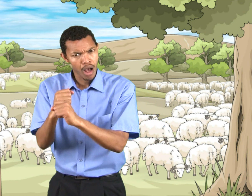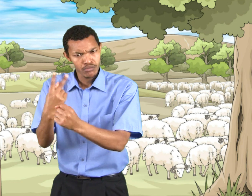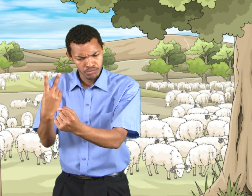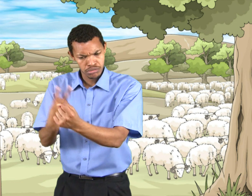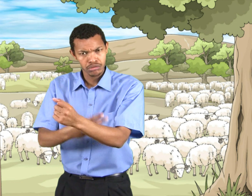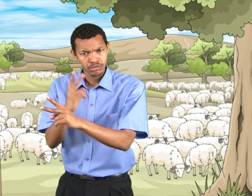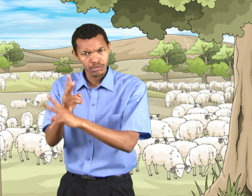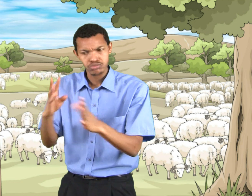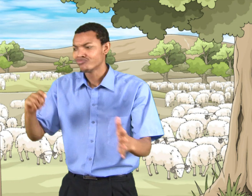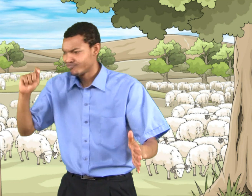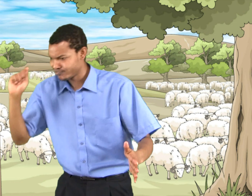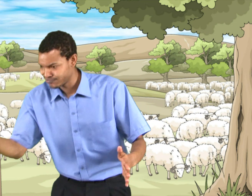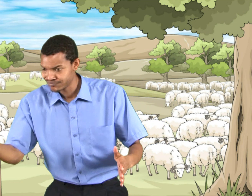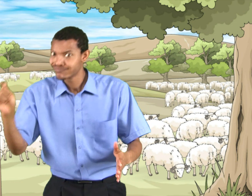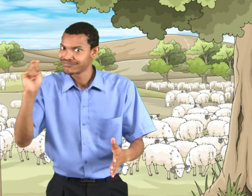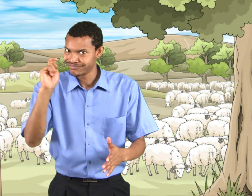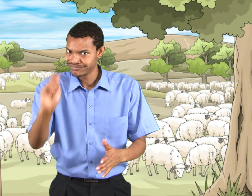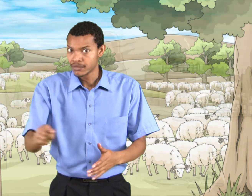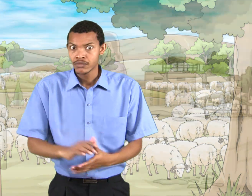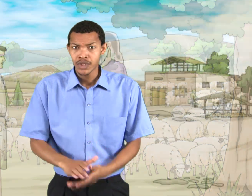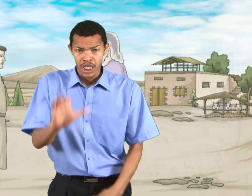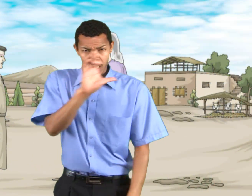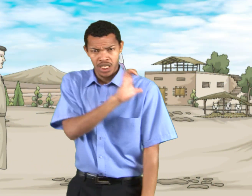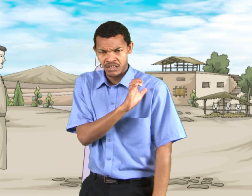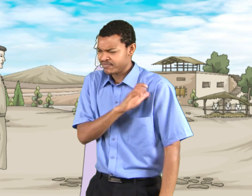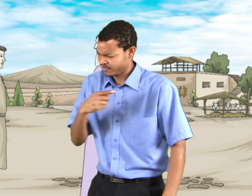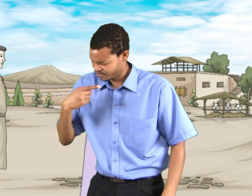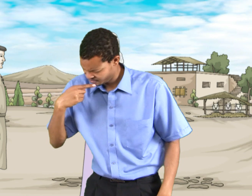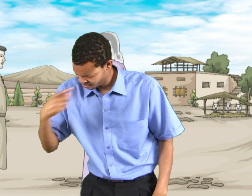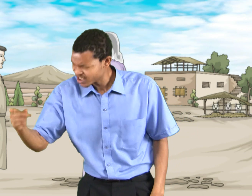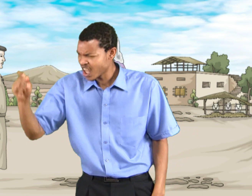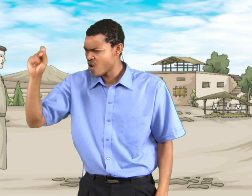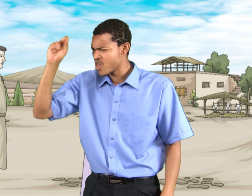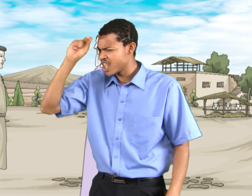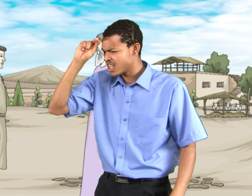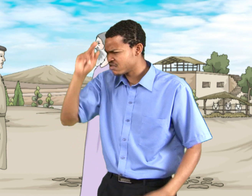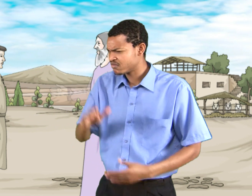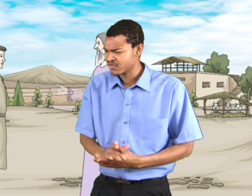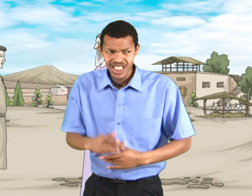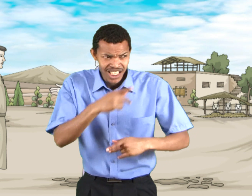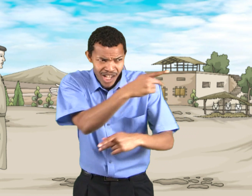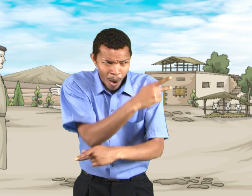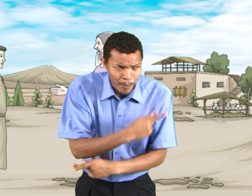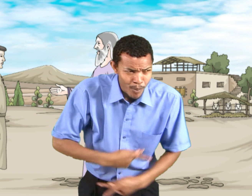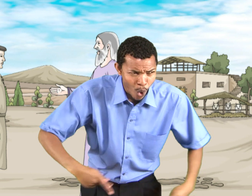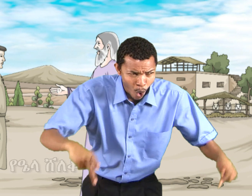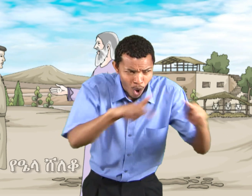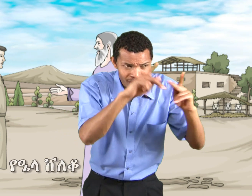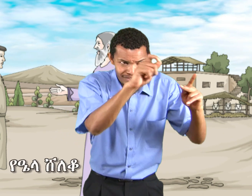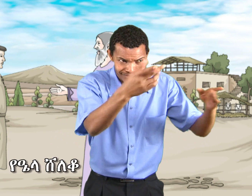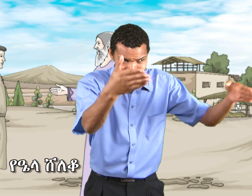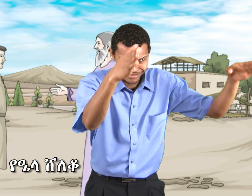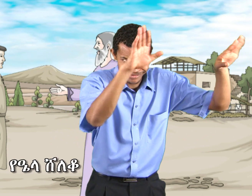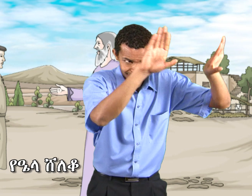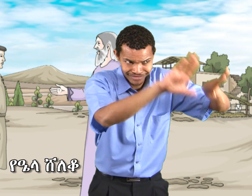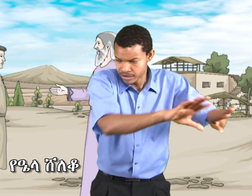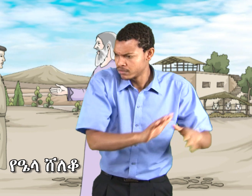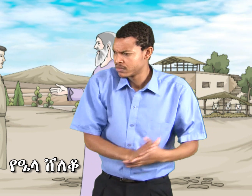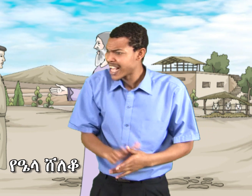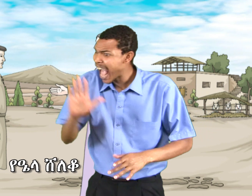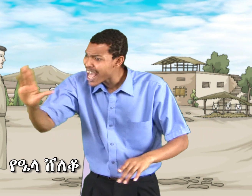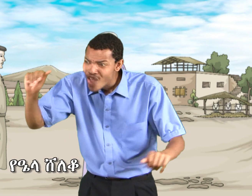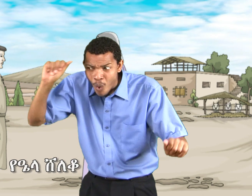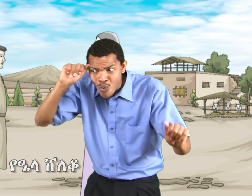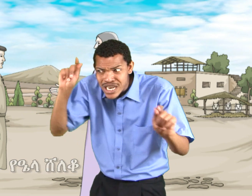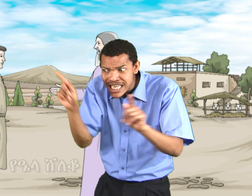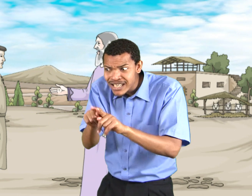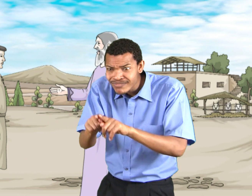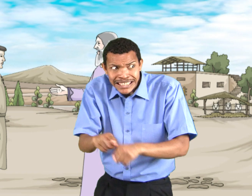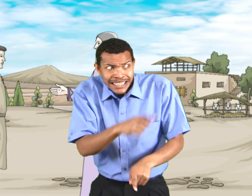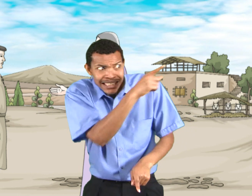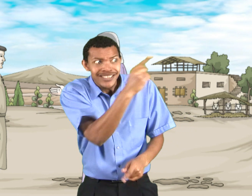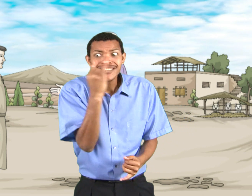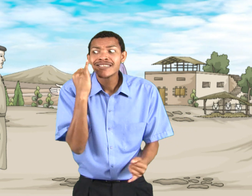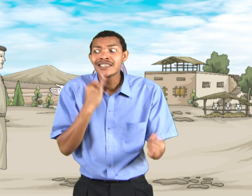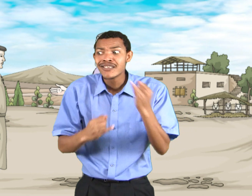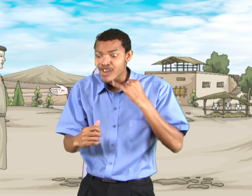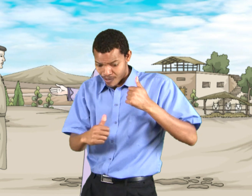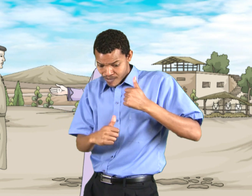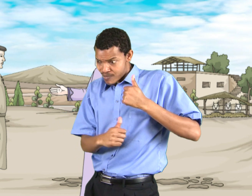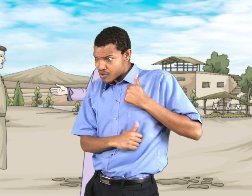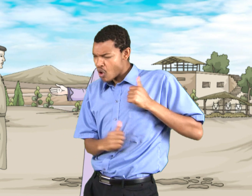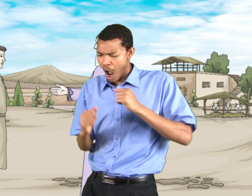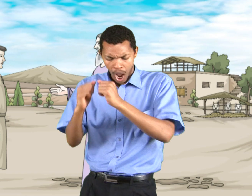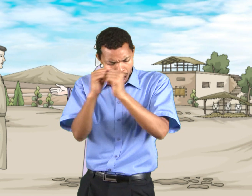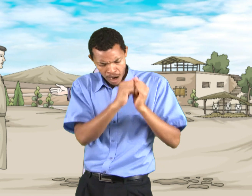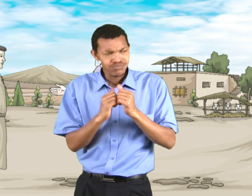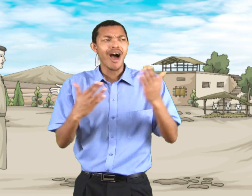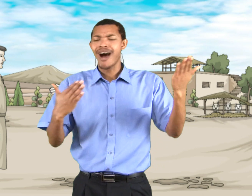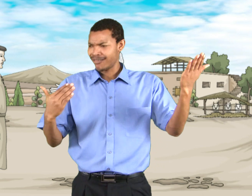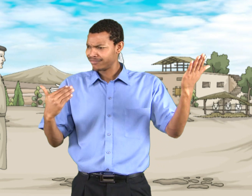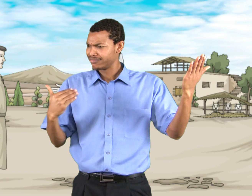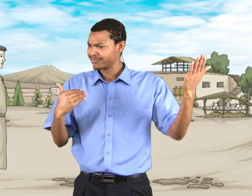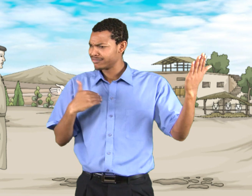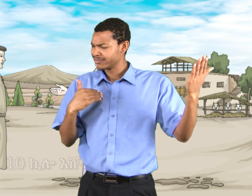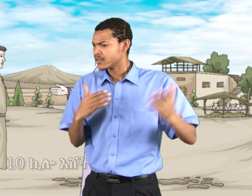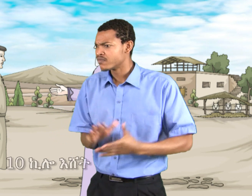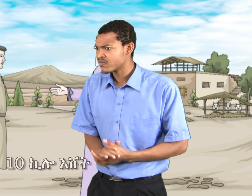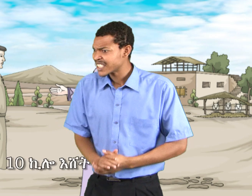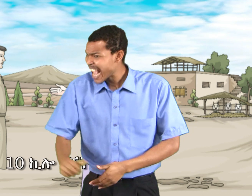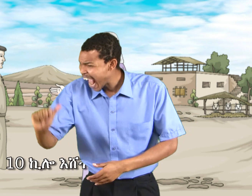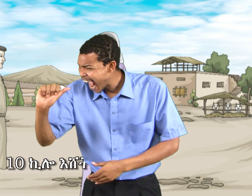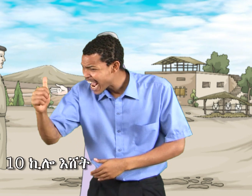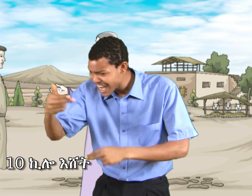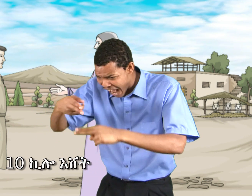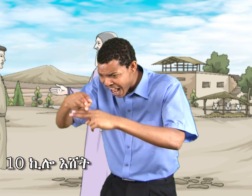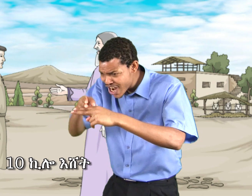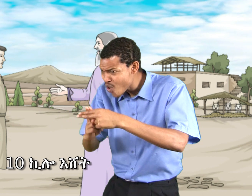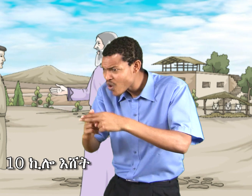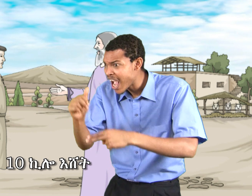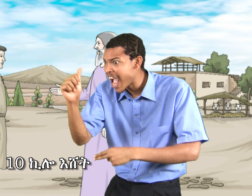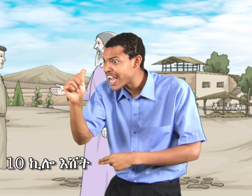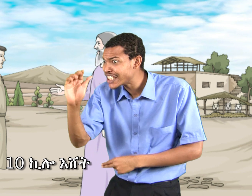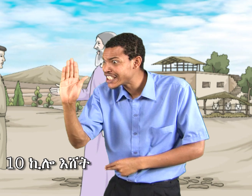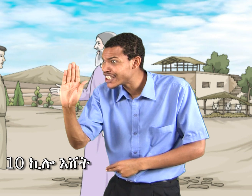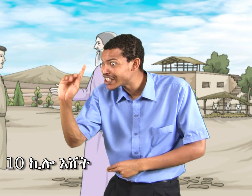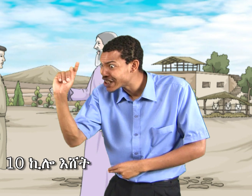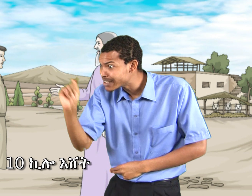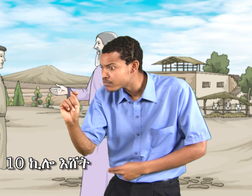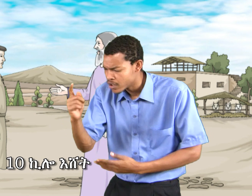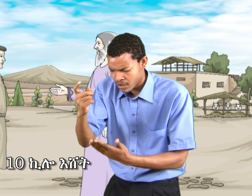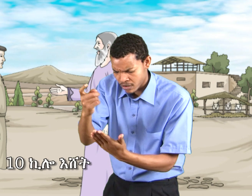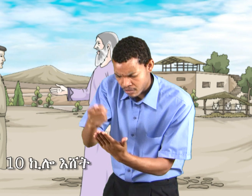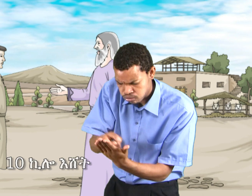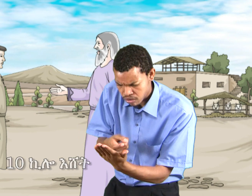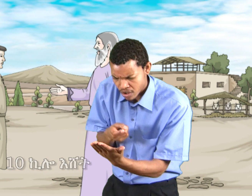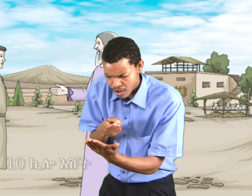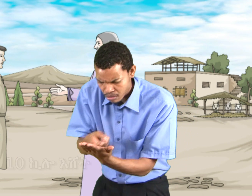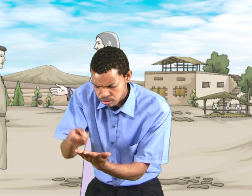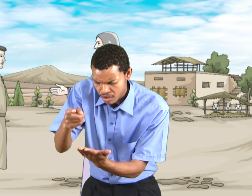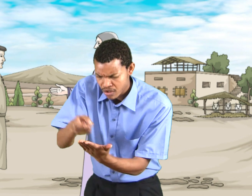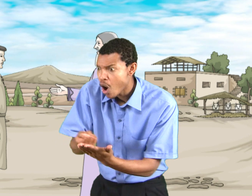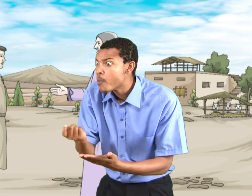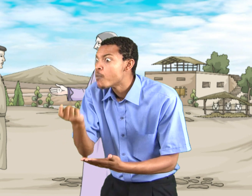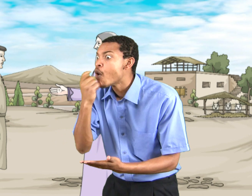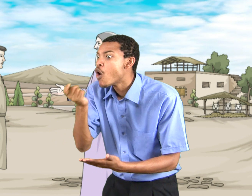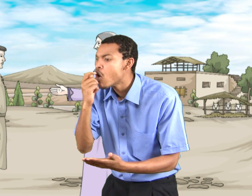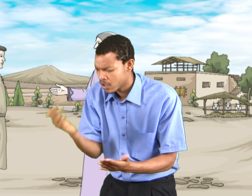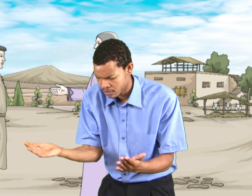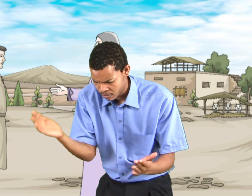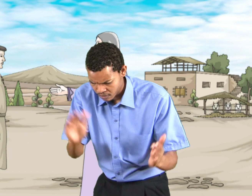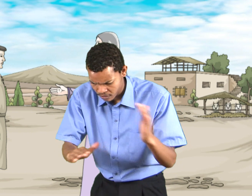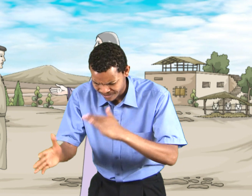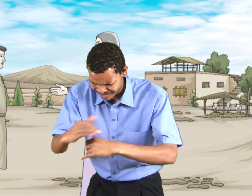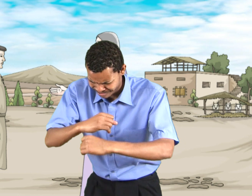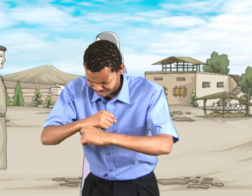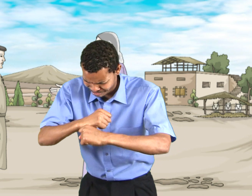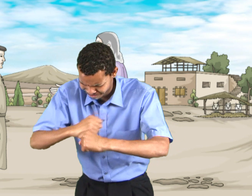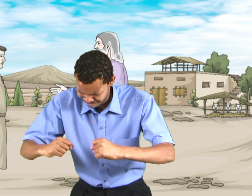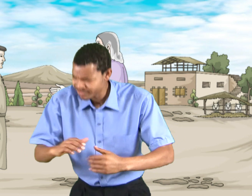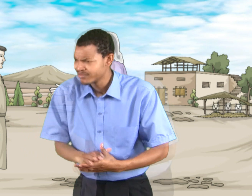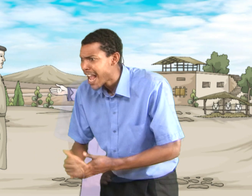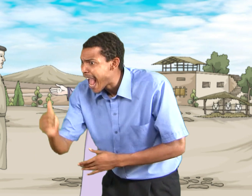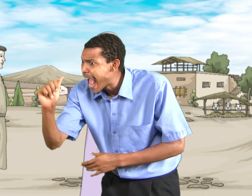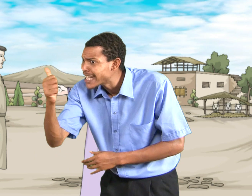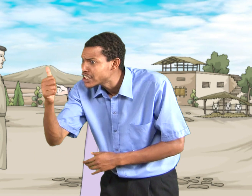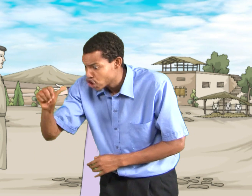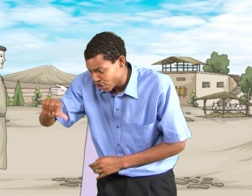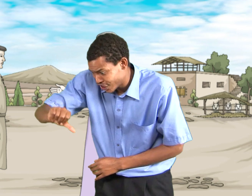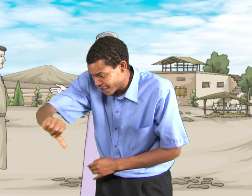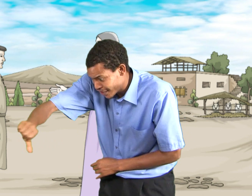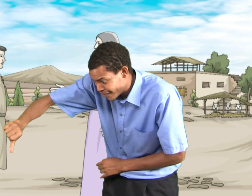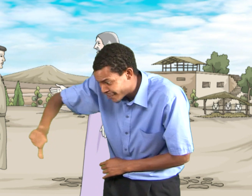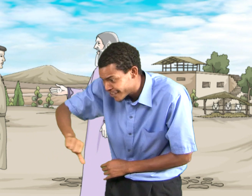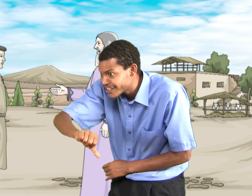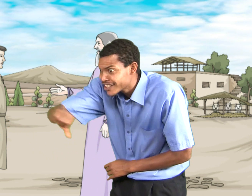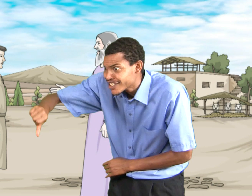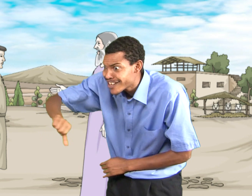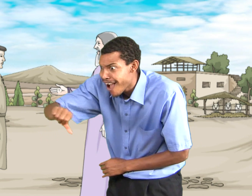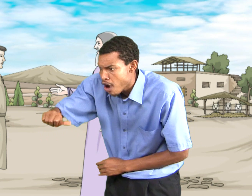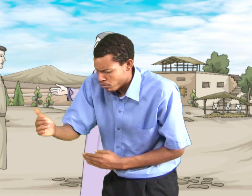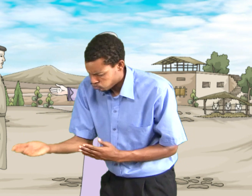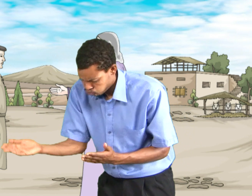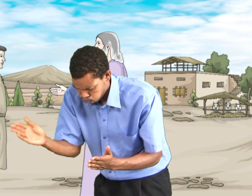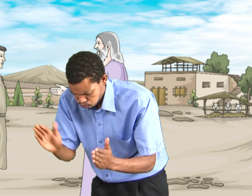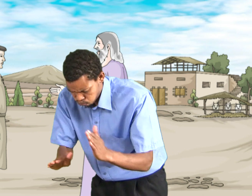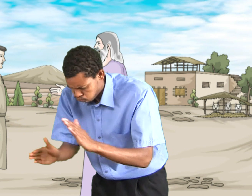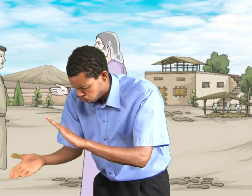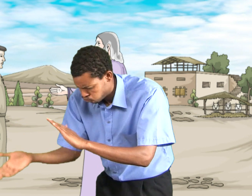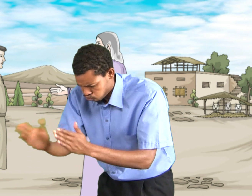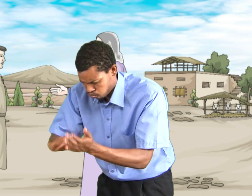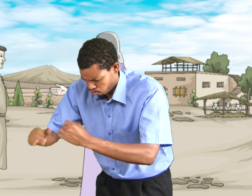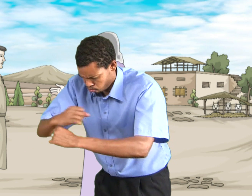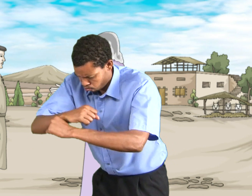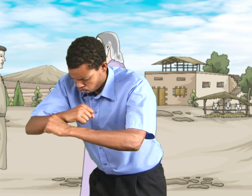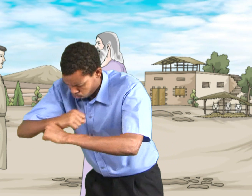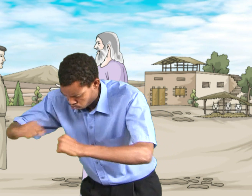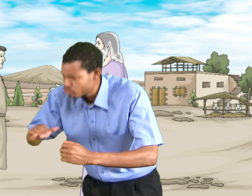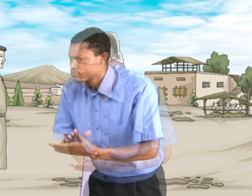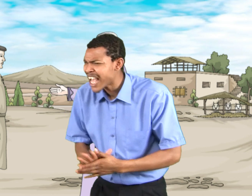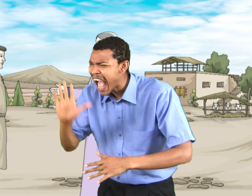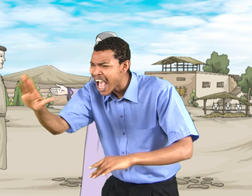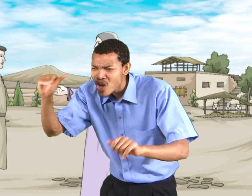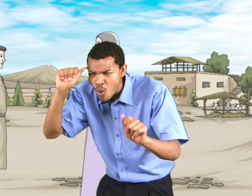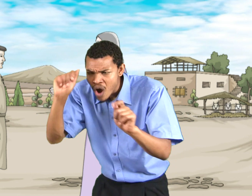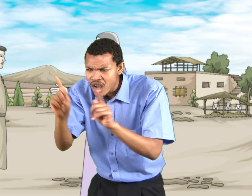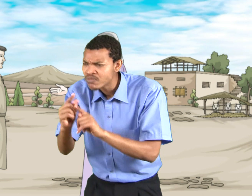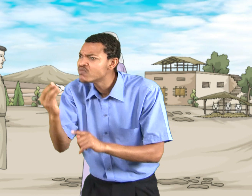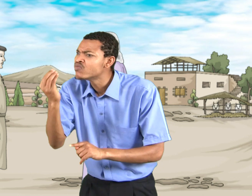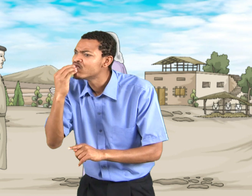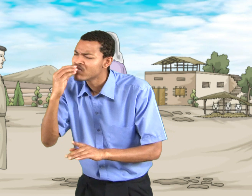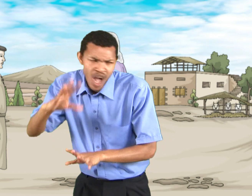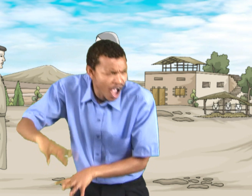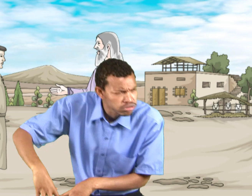One day Jesse said to his son David, “Take this ephah of roasted grain and these ten loaves of bread for your brothers and hurry to their camp.